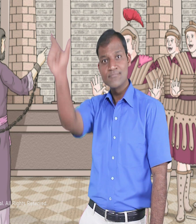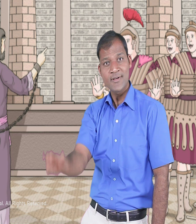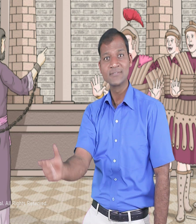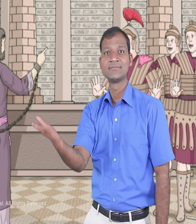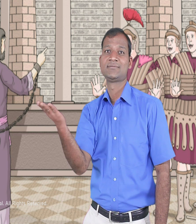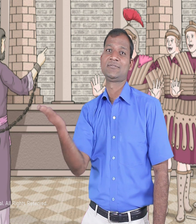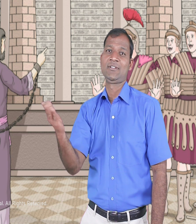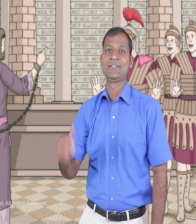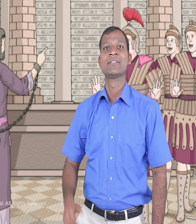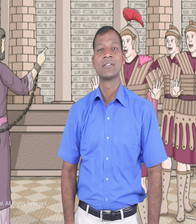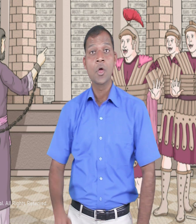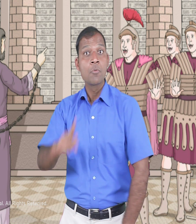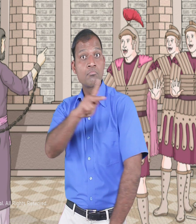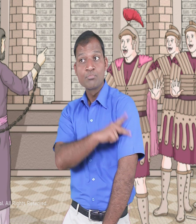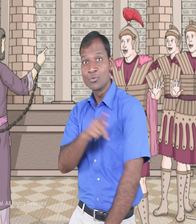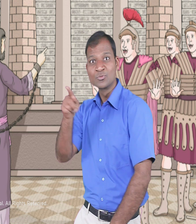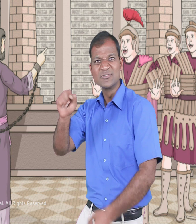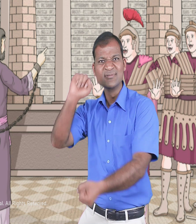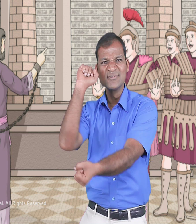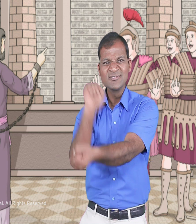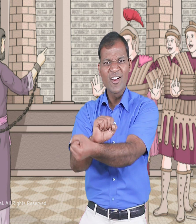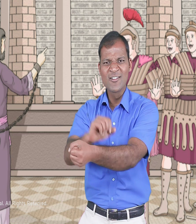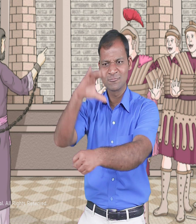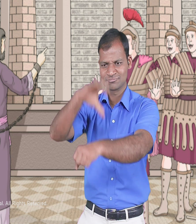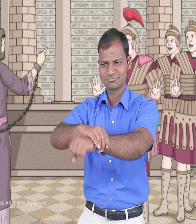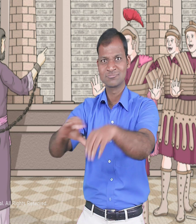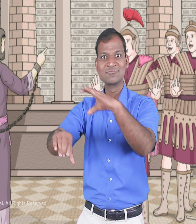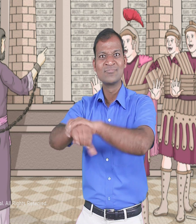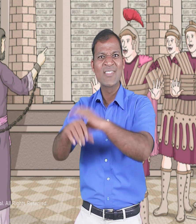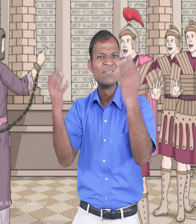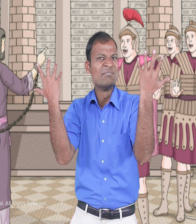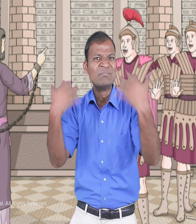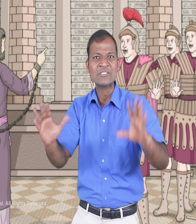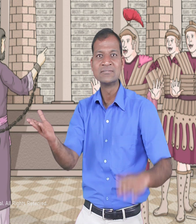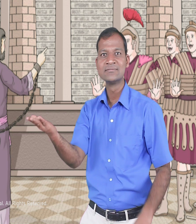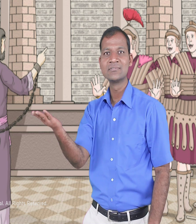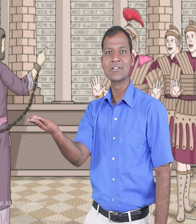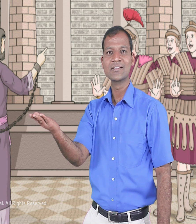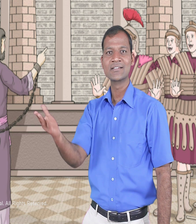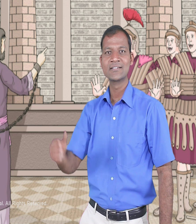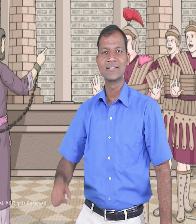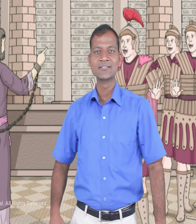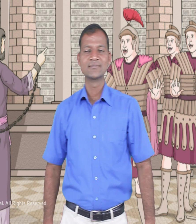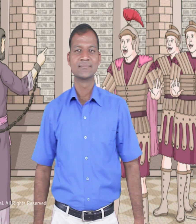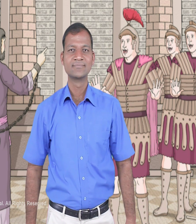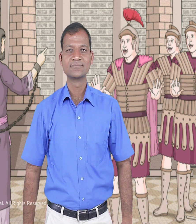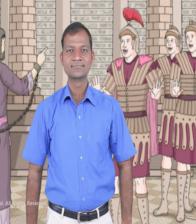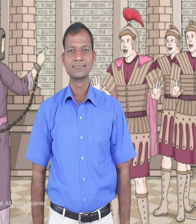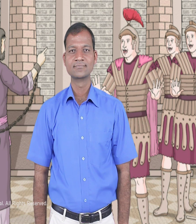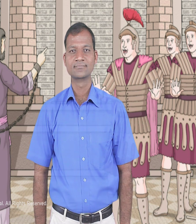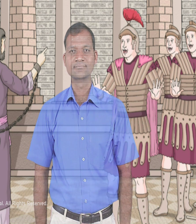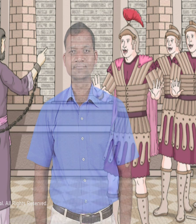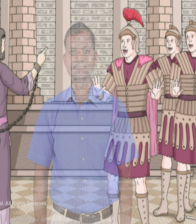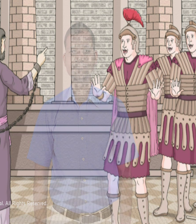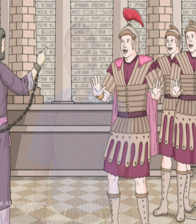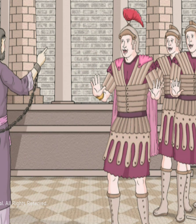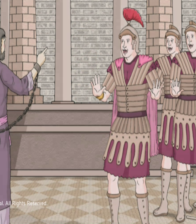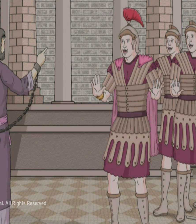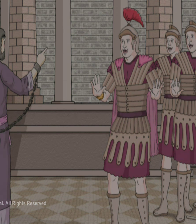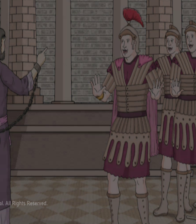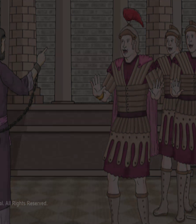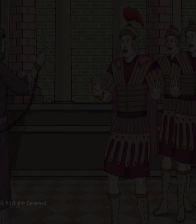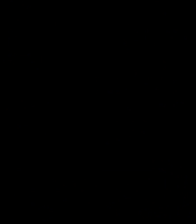Then he brought Paul down and had him stand before them.